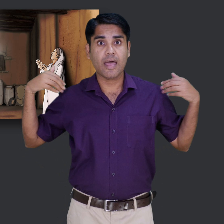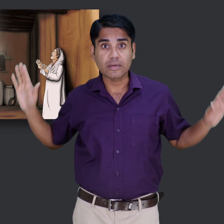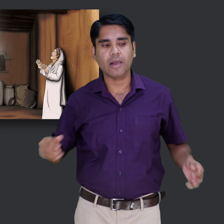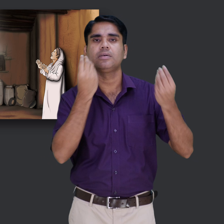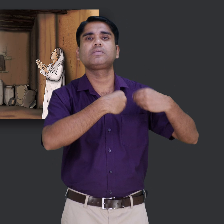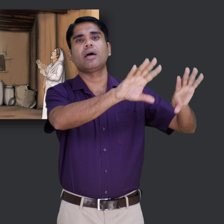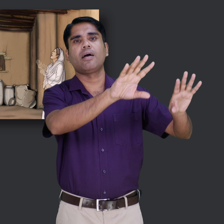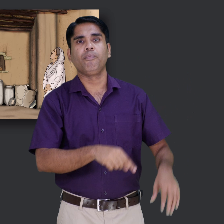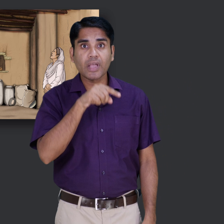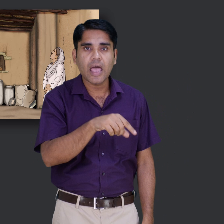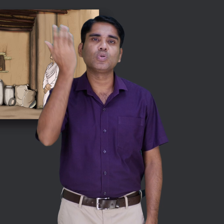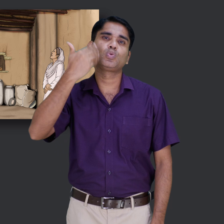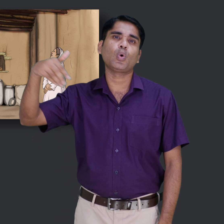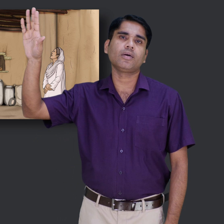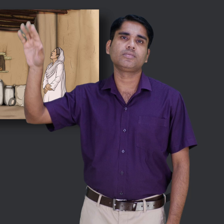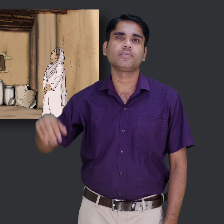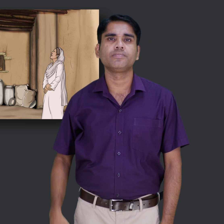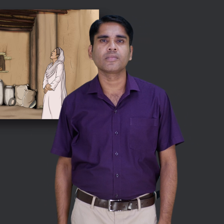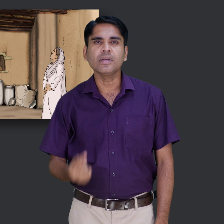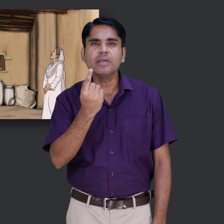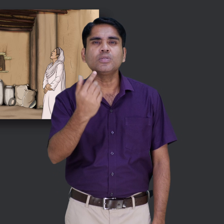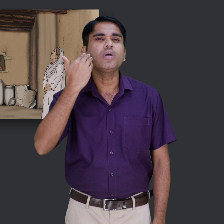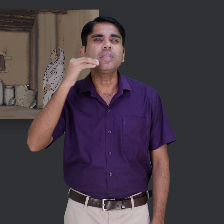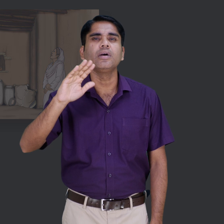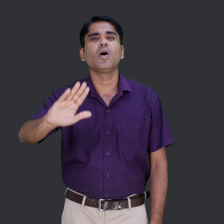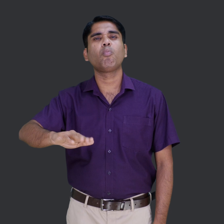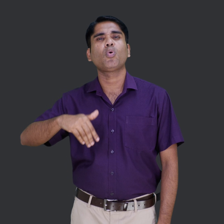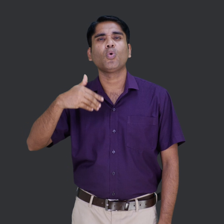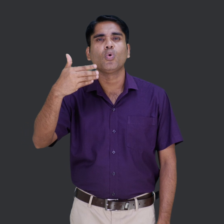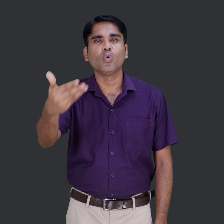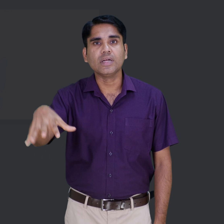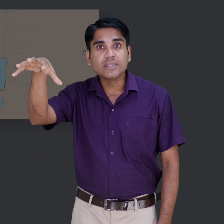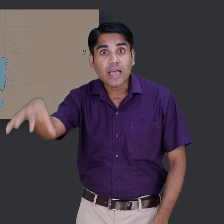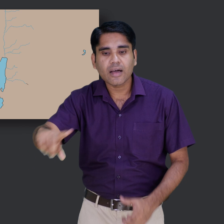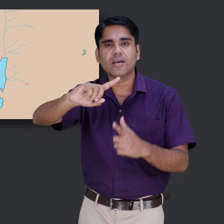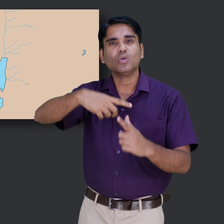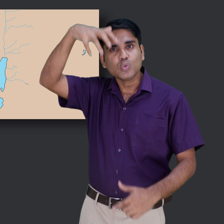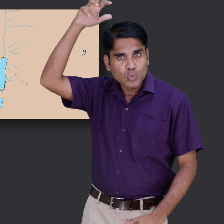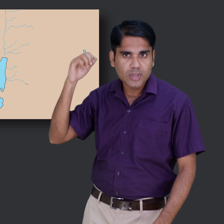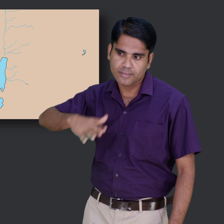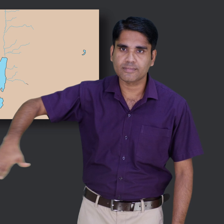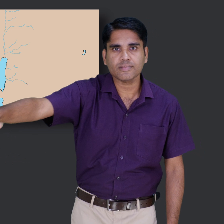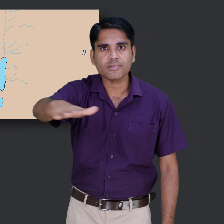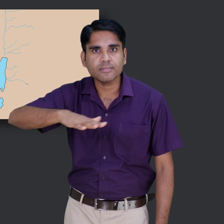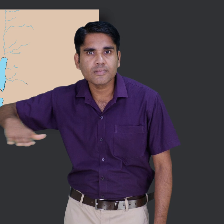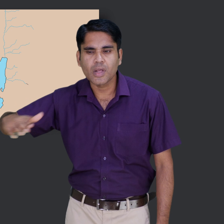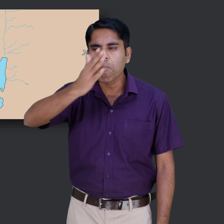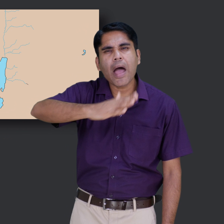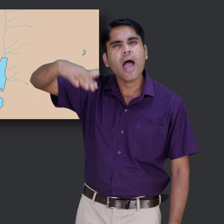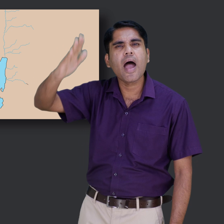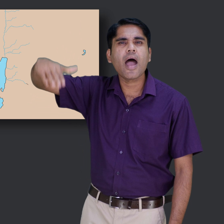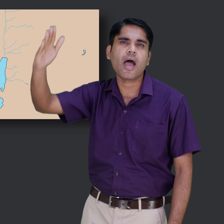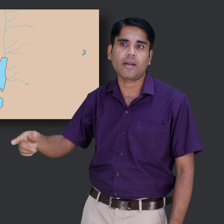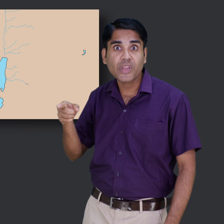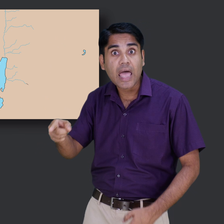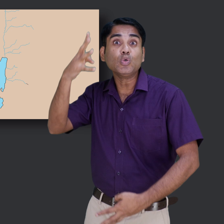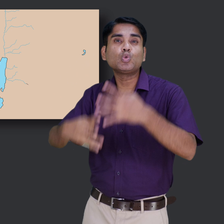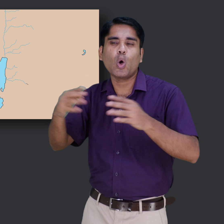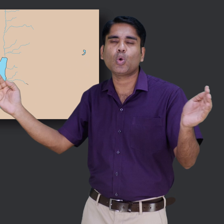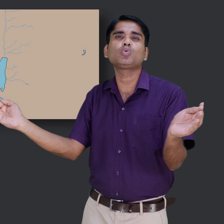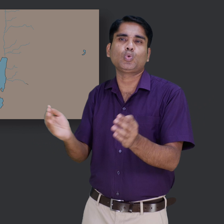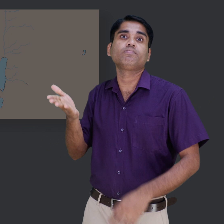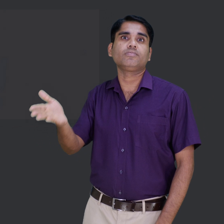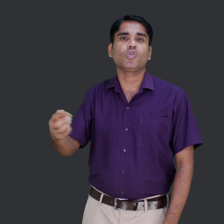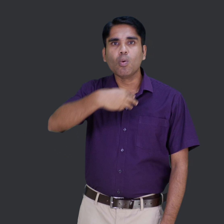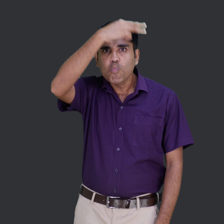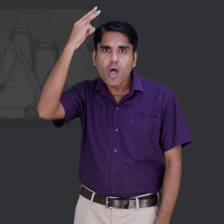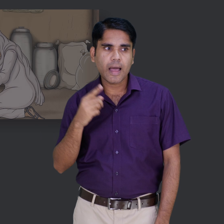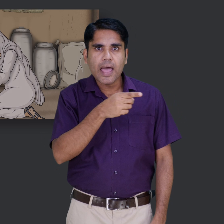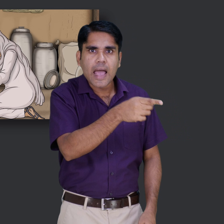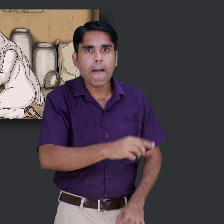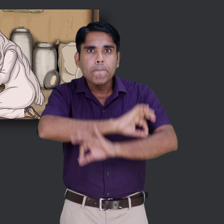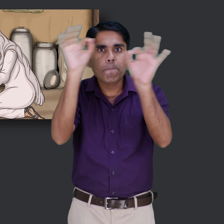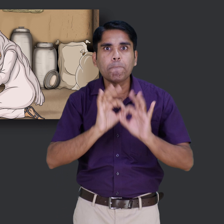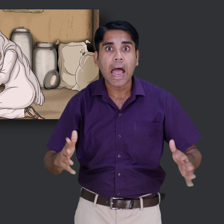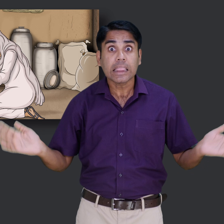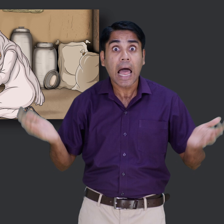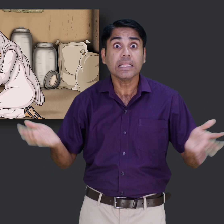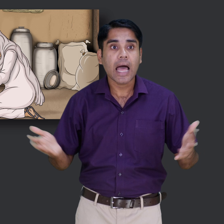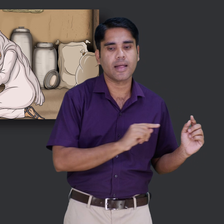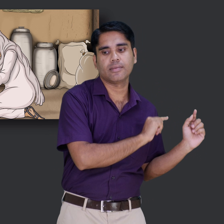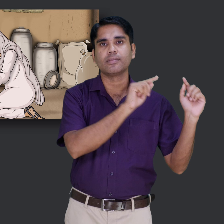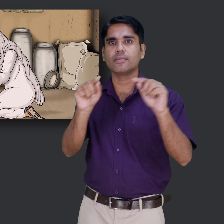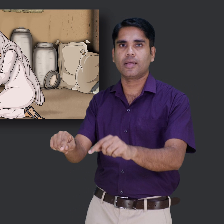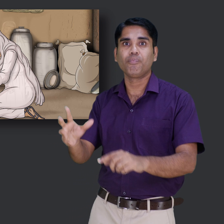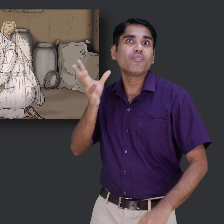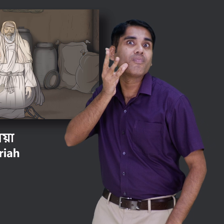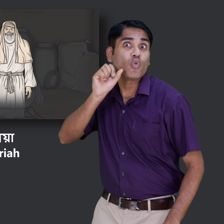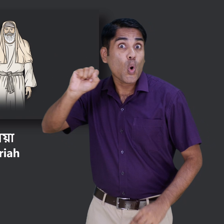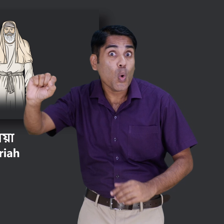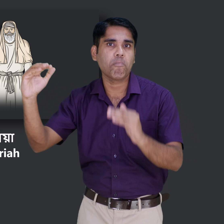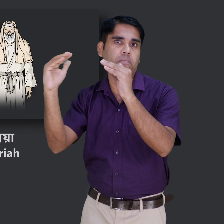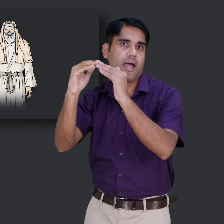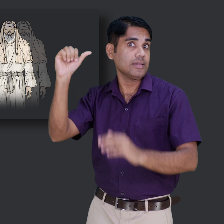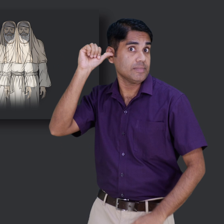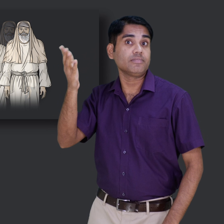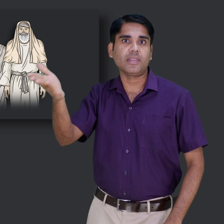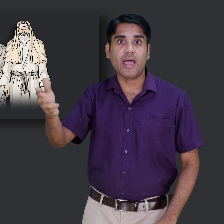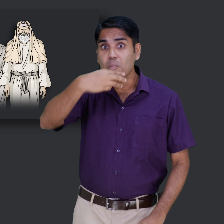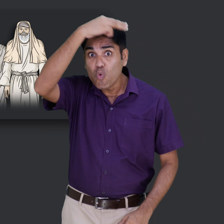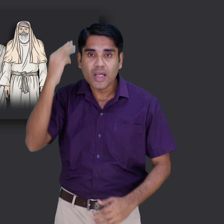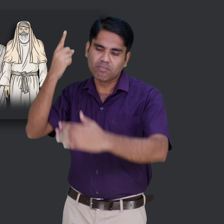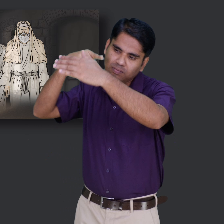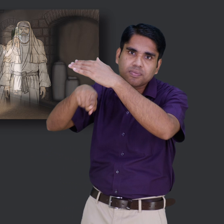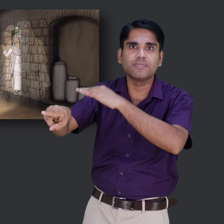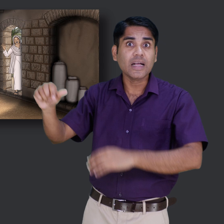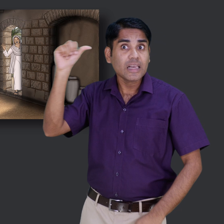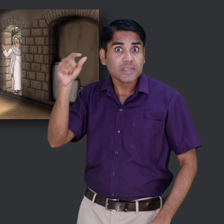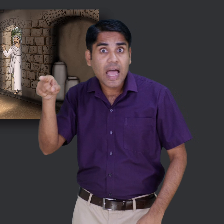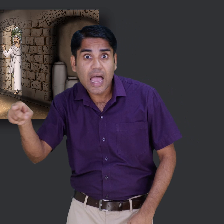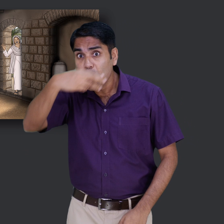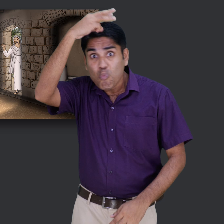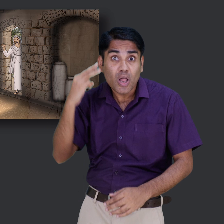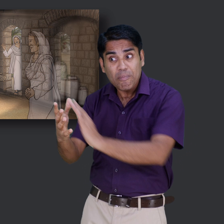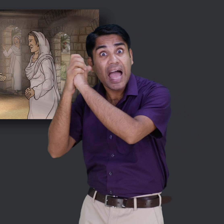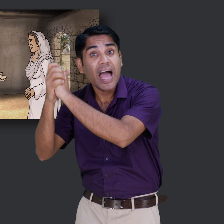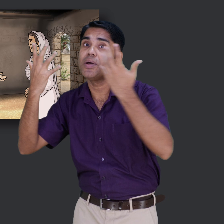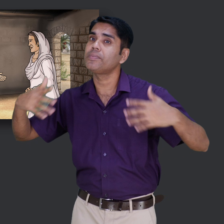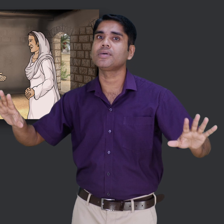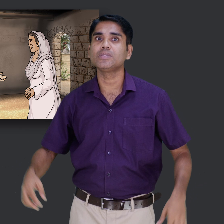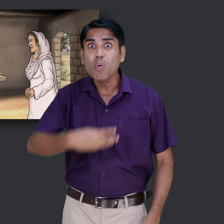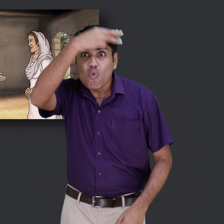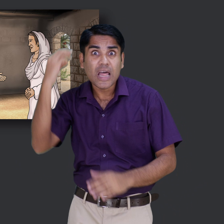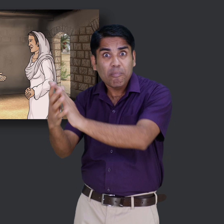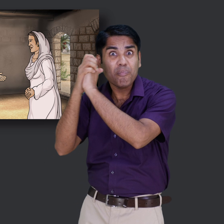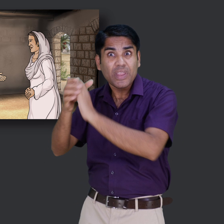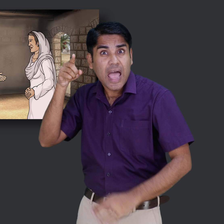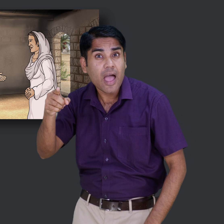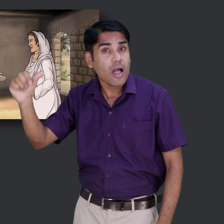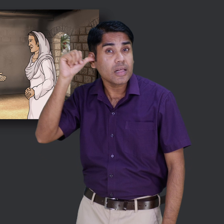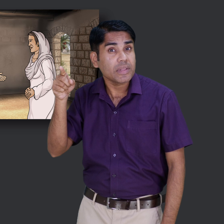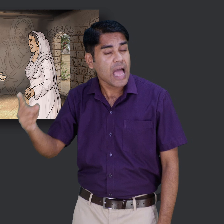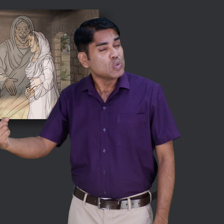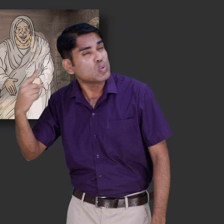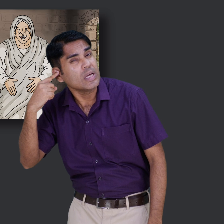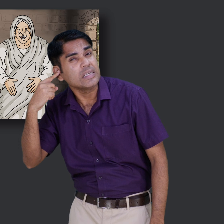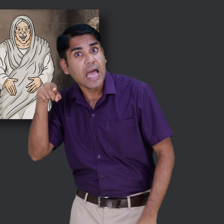In those days Mary got ready and hurried to a town in the hill country of Judah, where she entered the home of Zechariah and greeted Elizabeth.